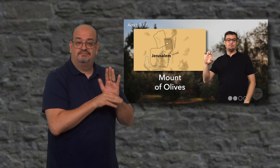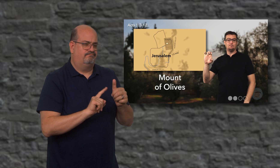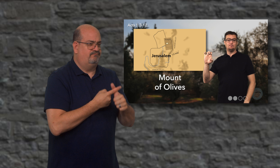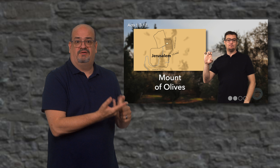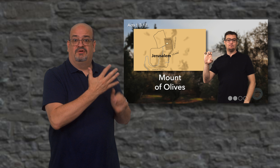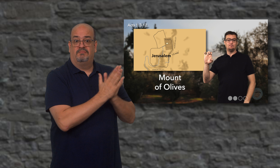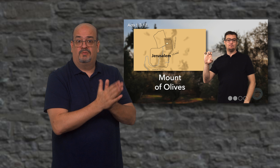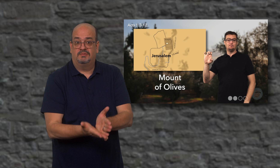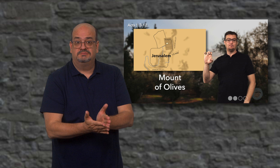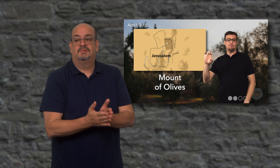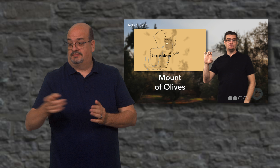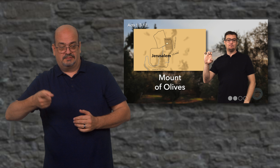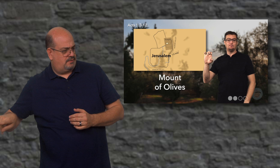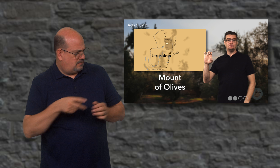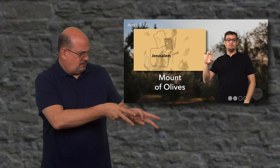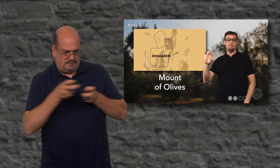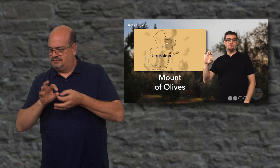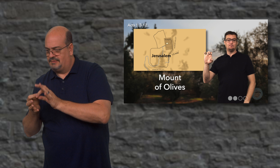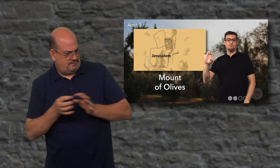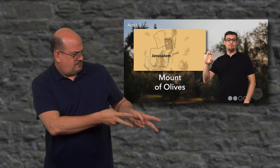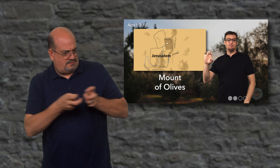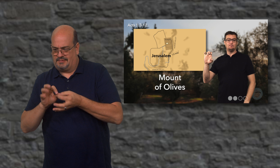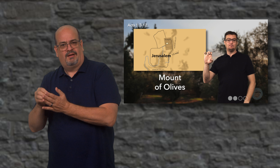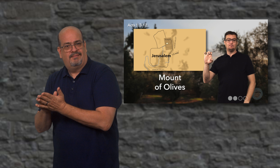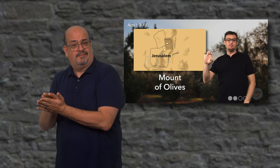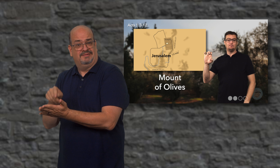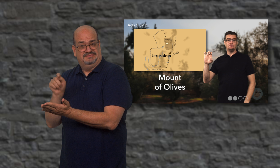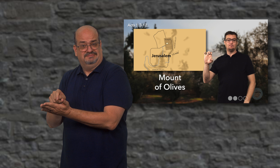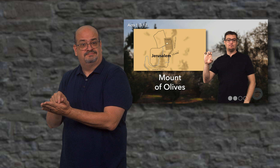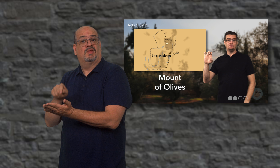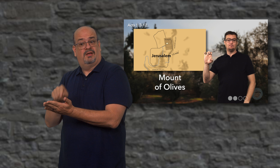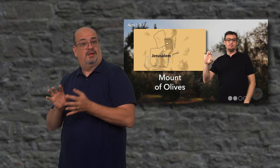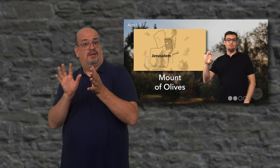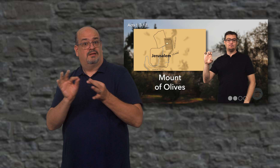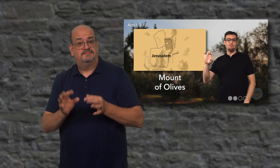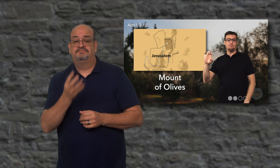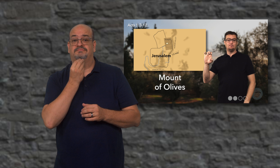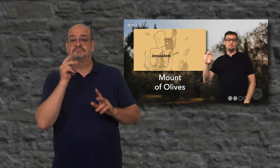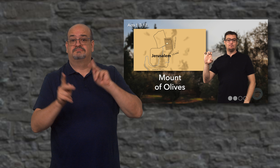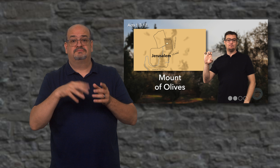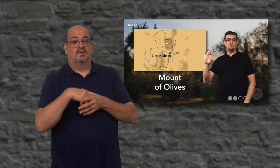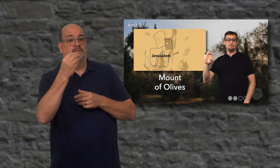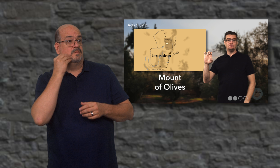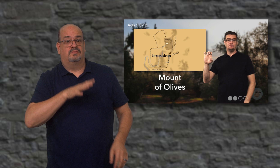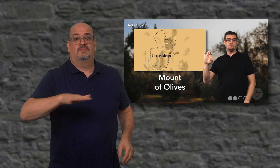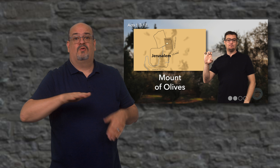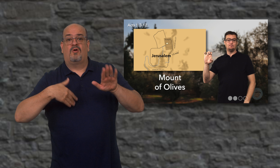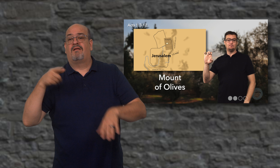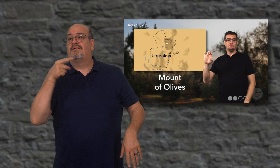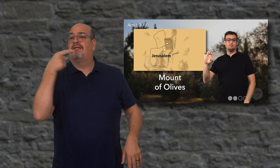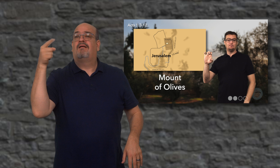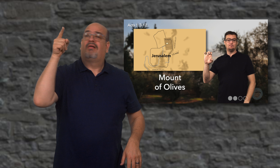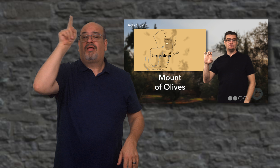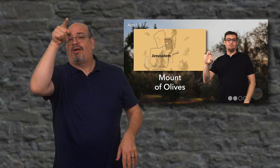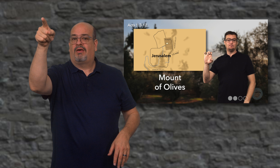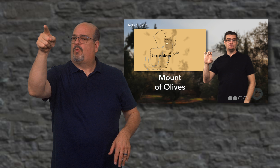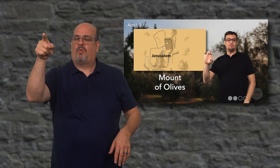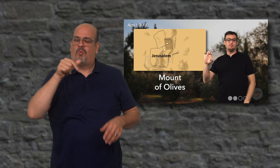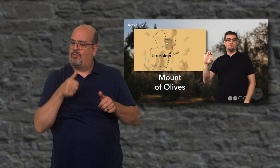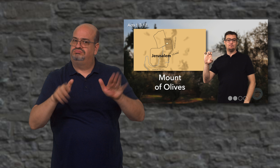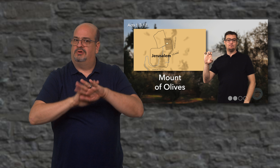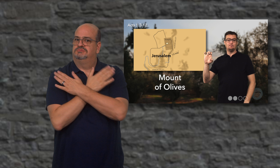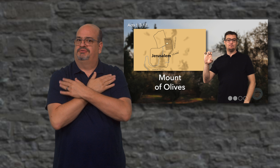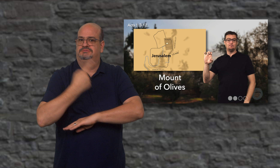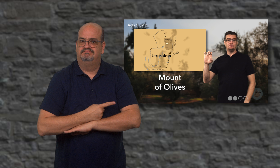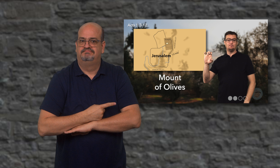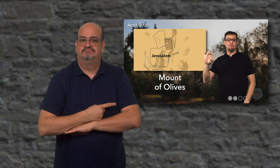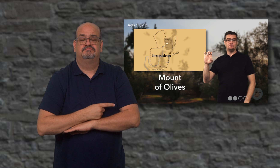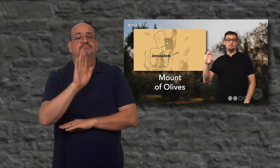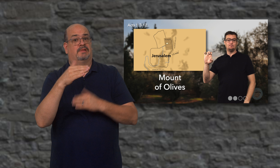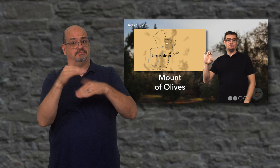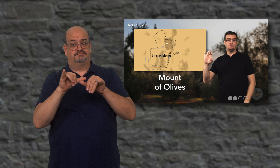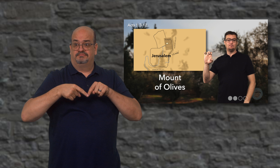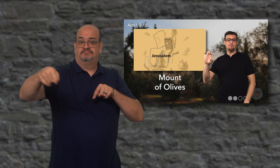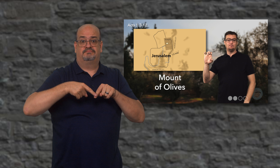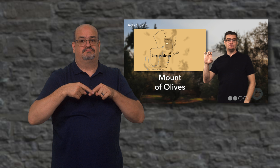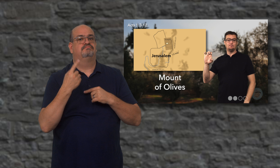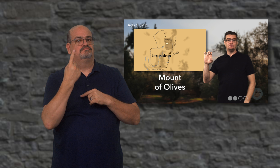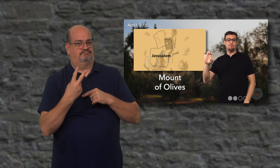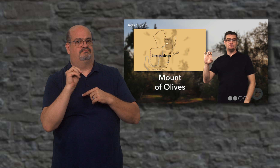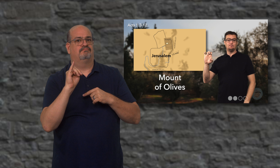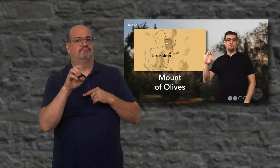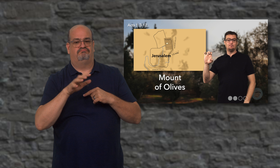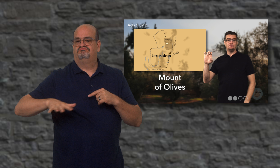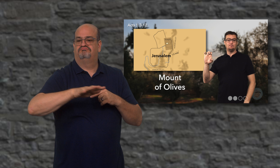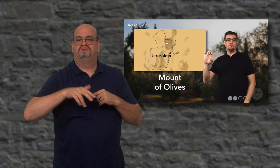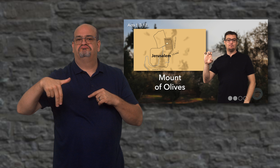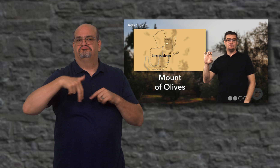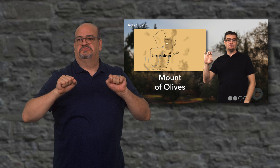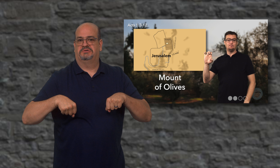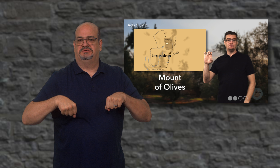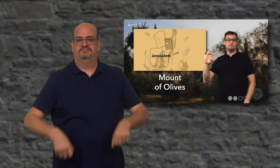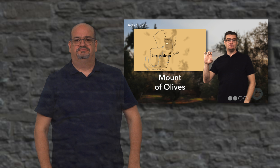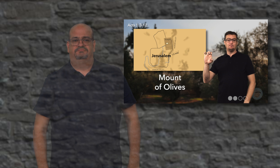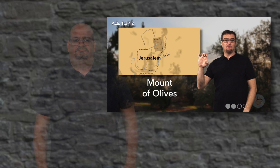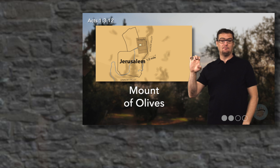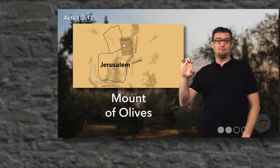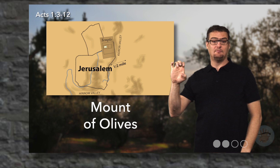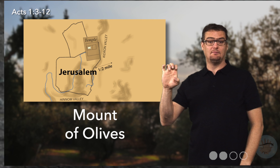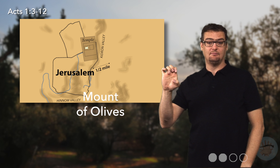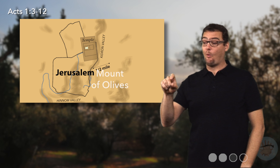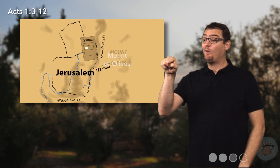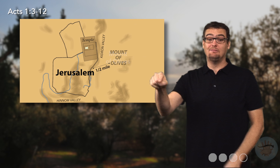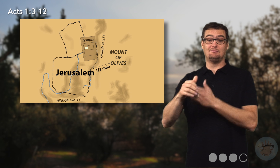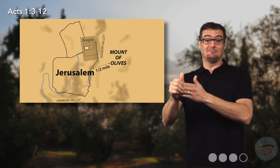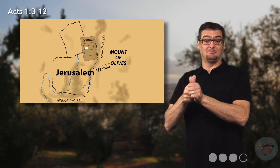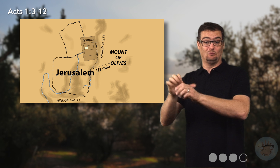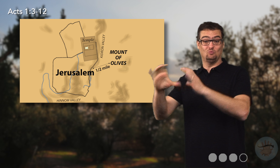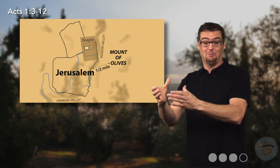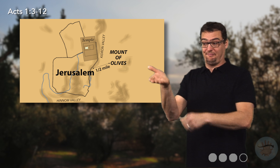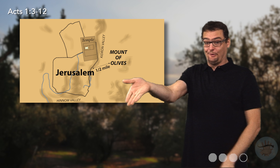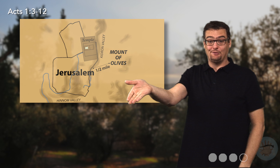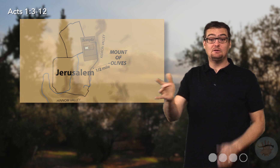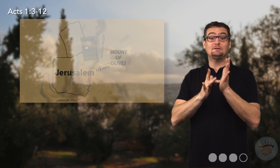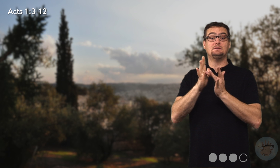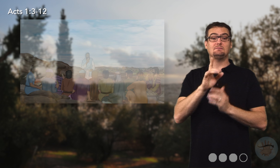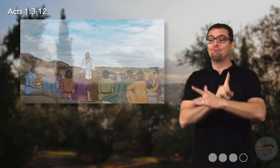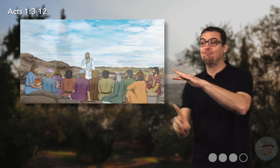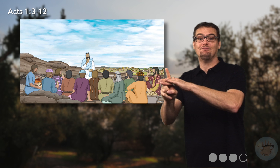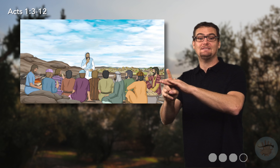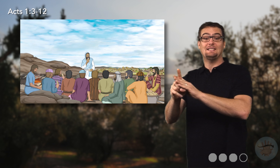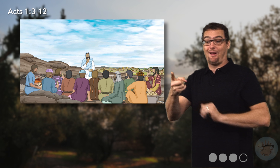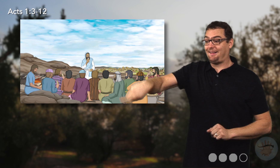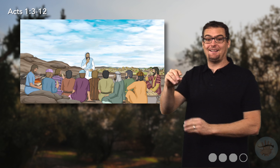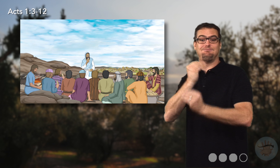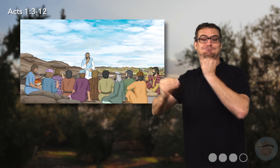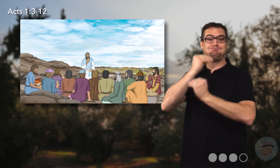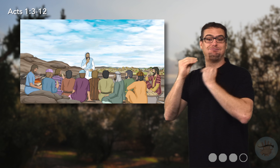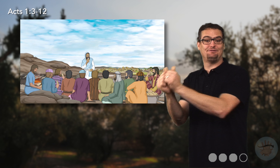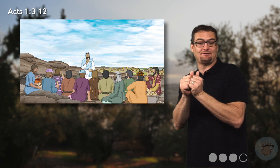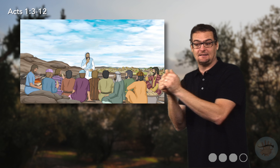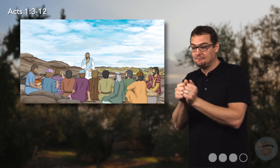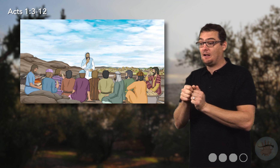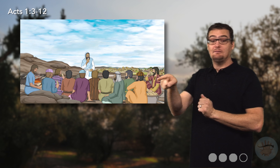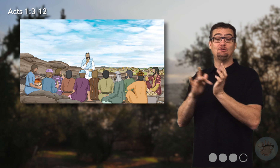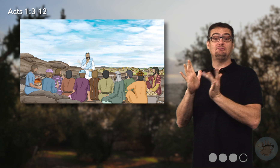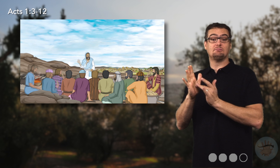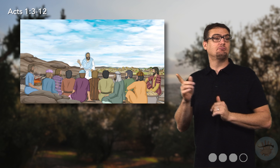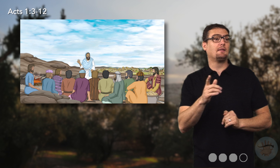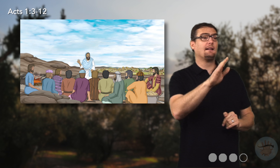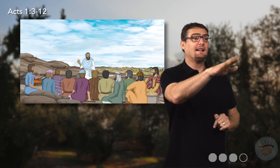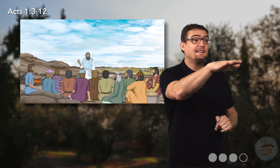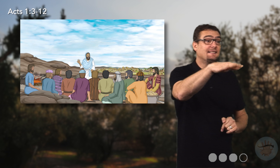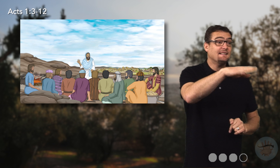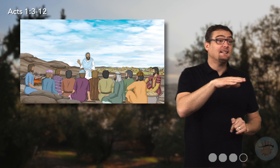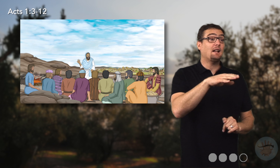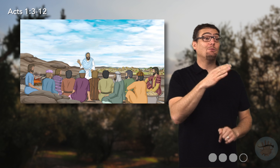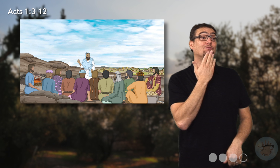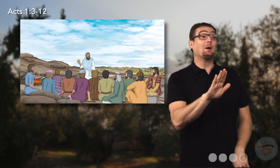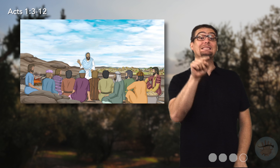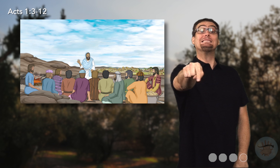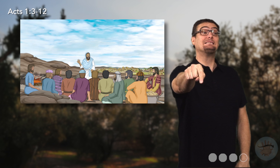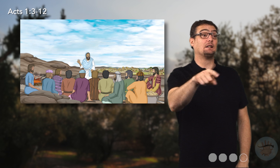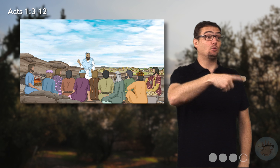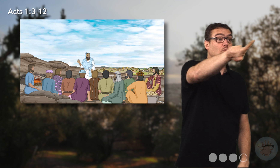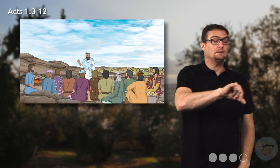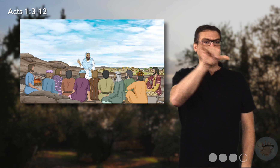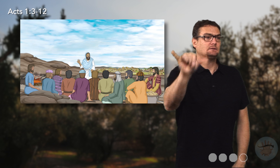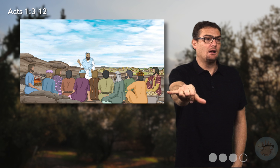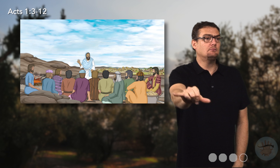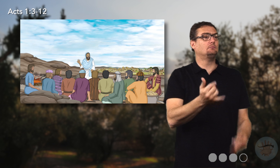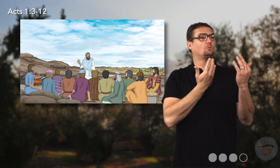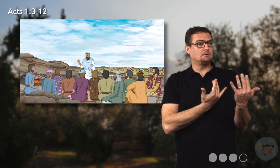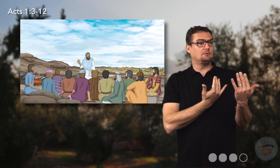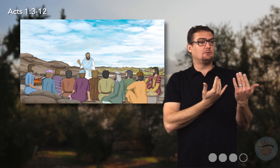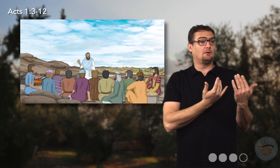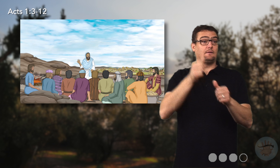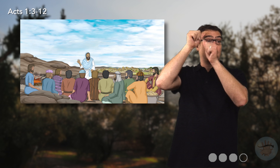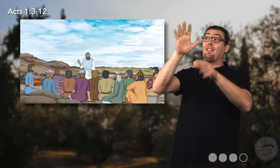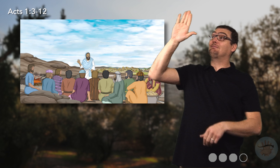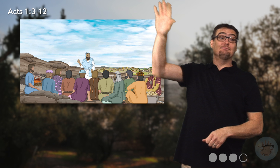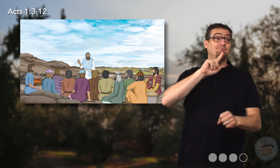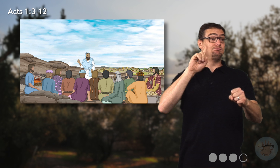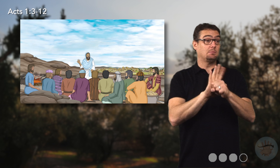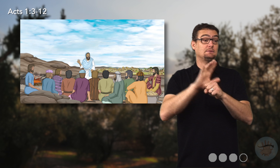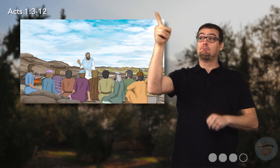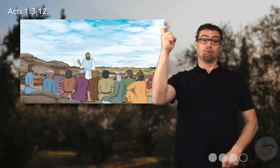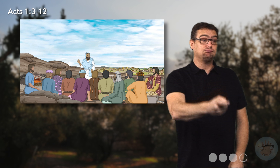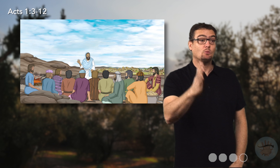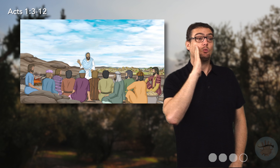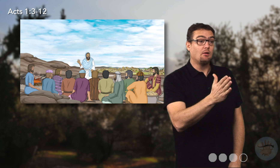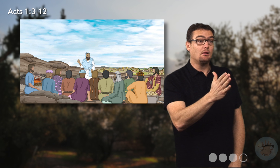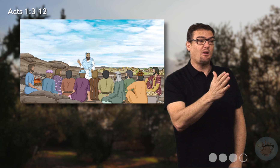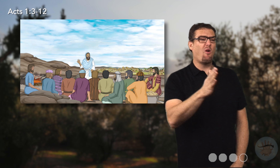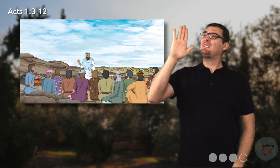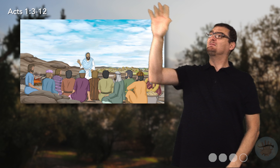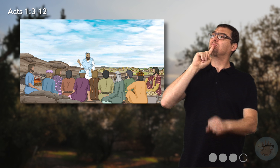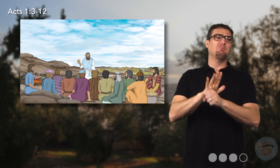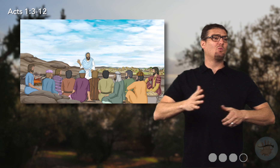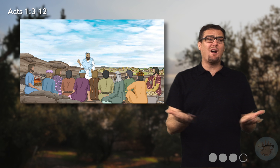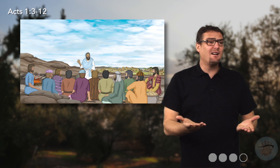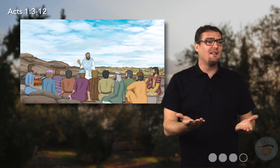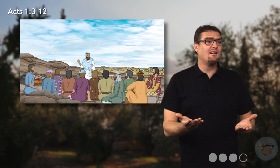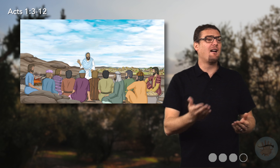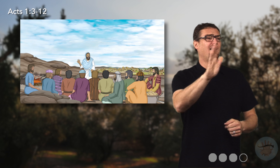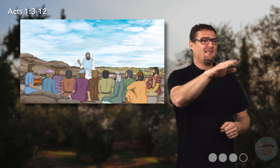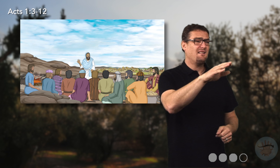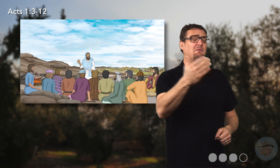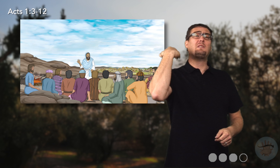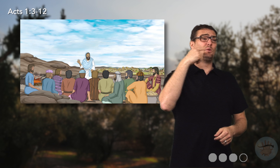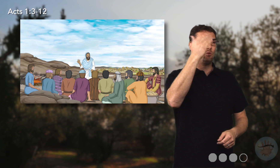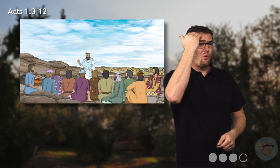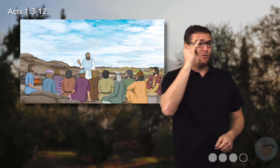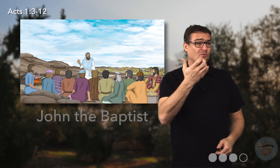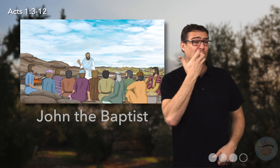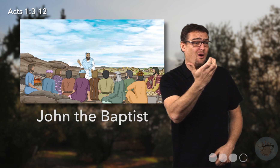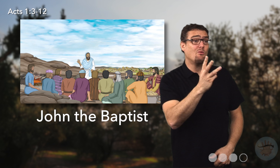And while they were gathered together, He commanded them: “Do not leave Jerusalem, but wait for the gift the Father promised, which you have heard Me discuss.